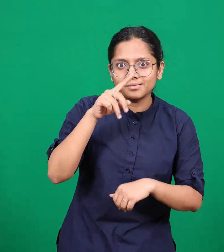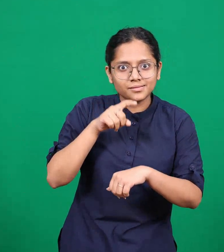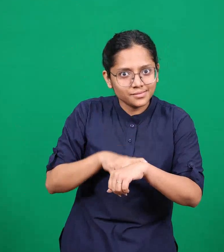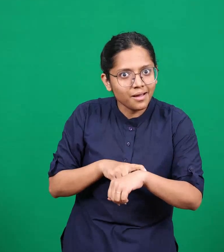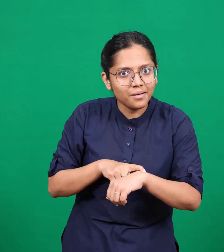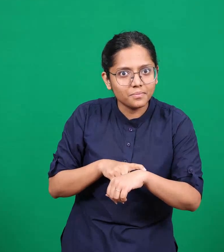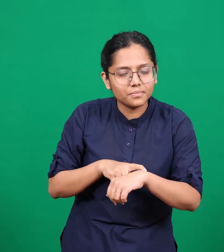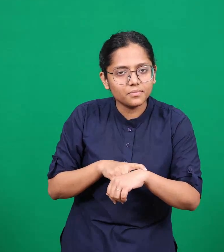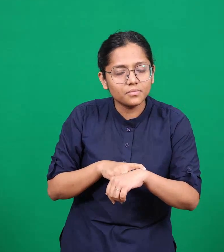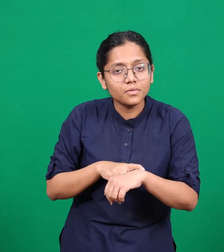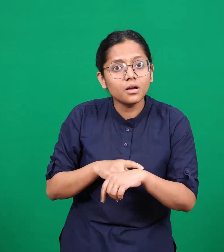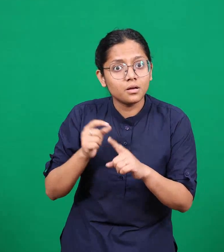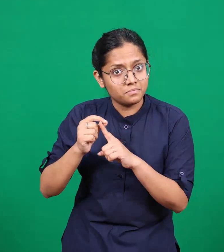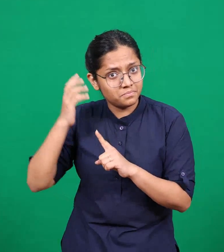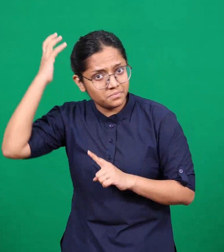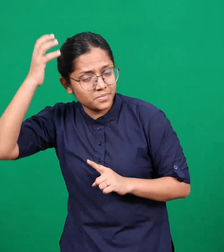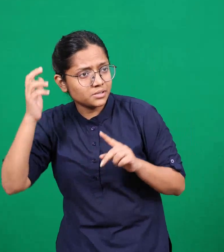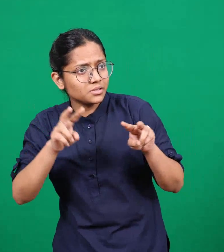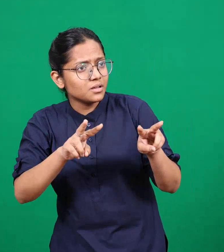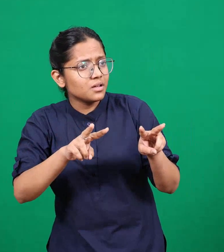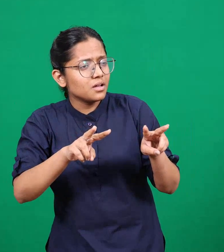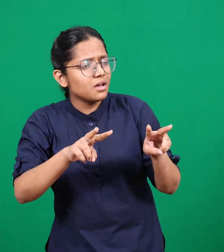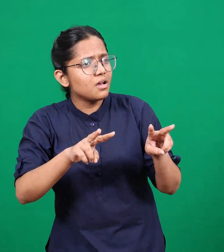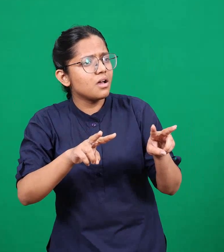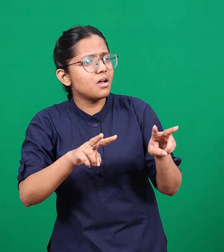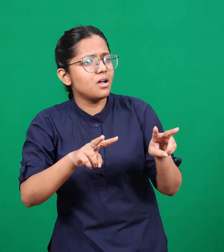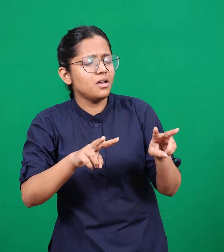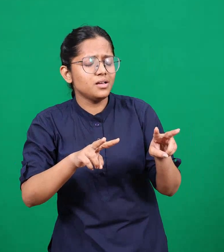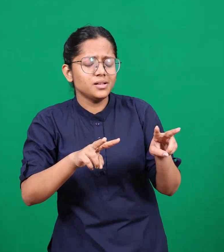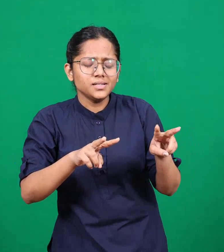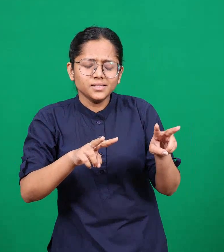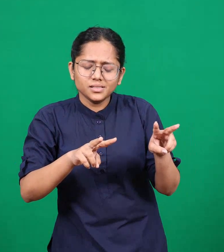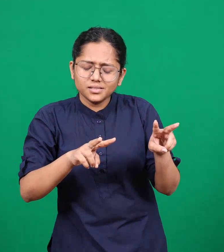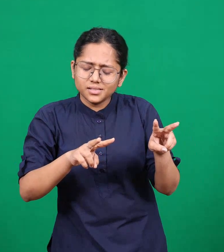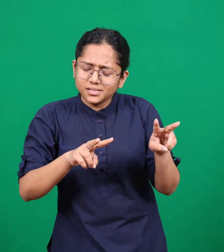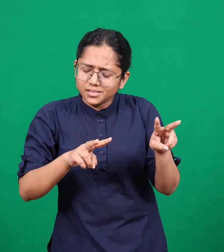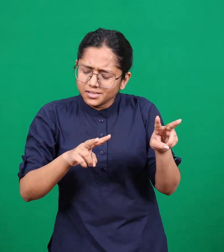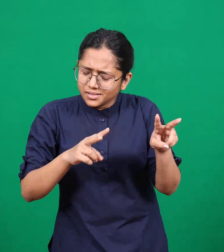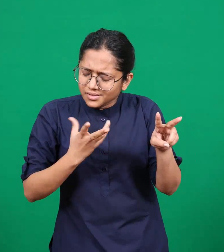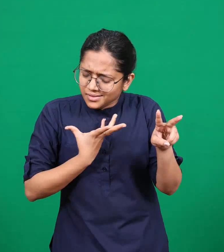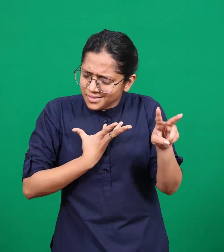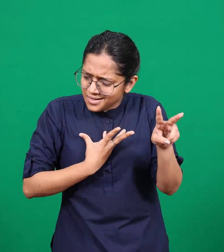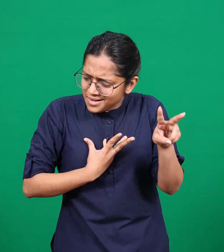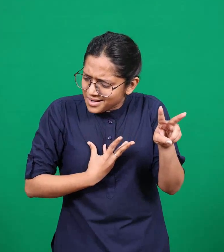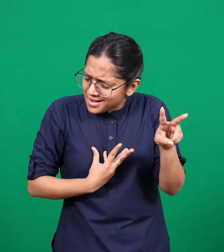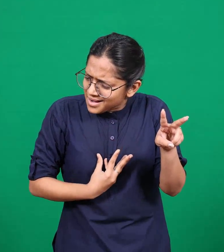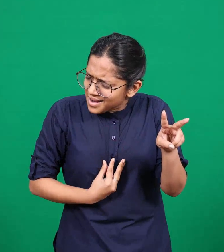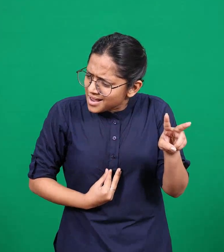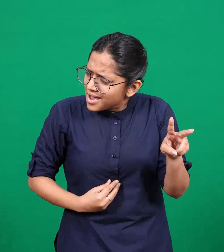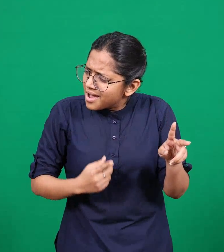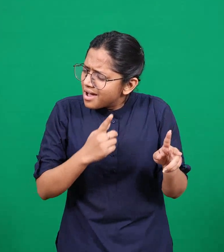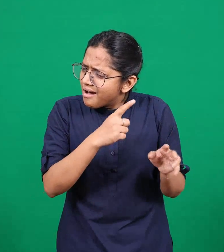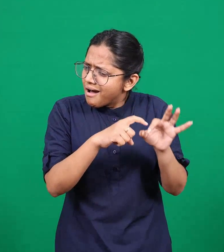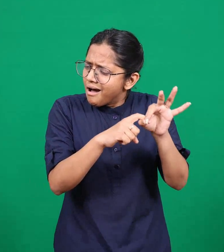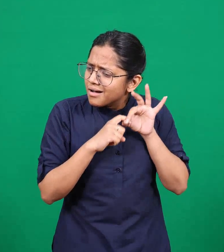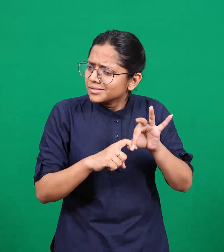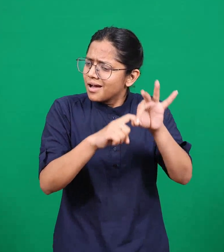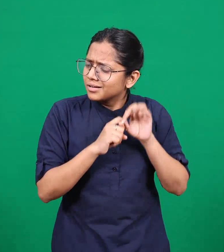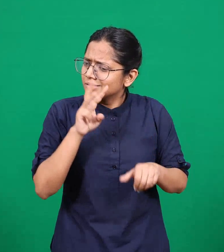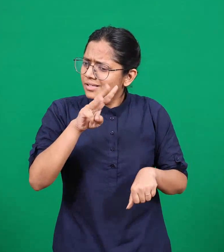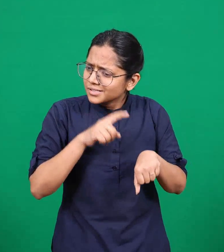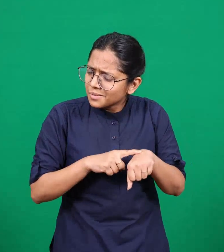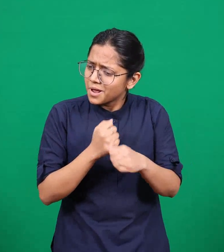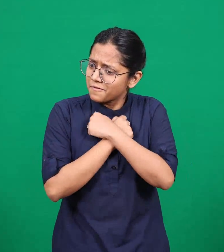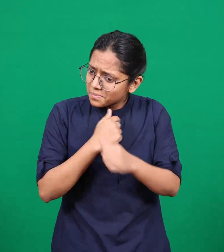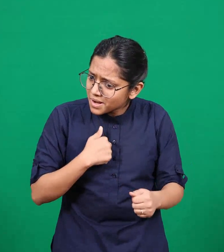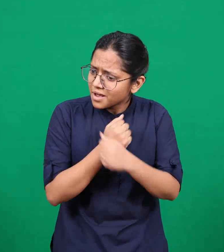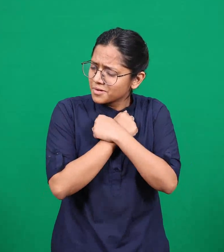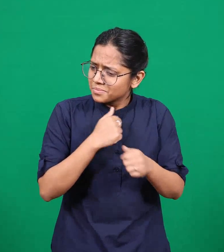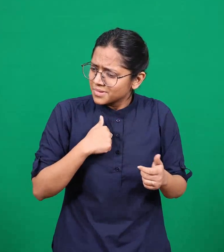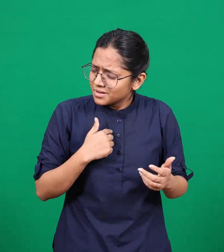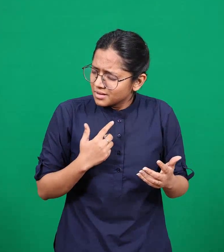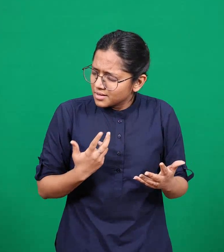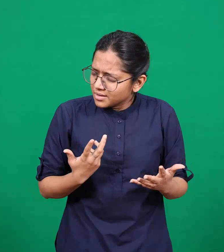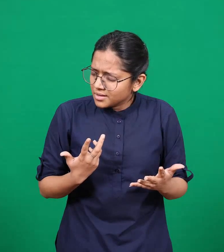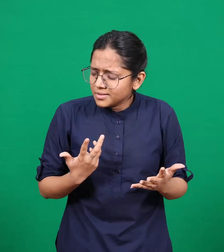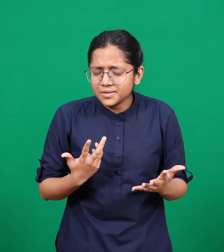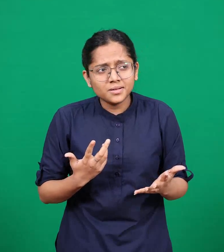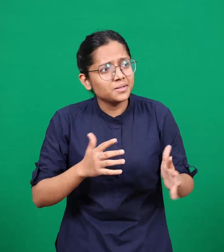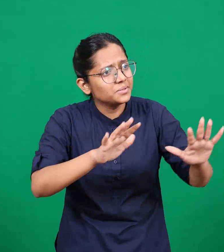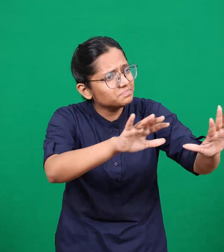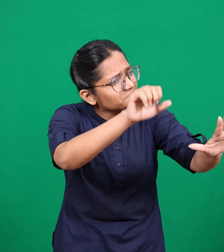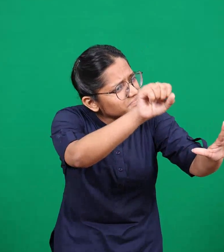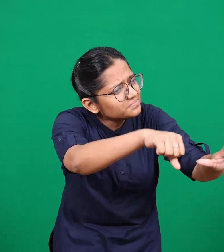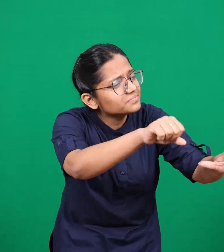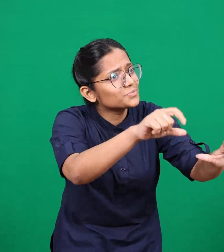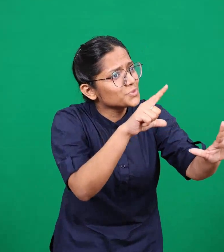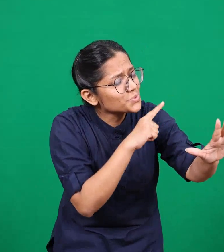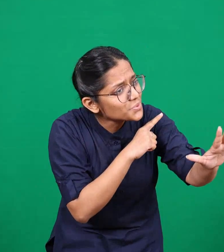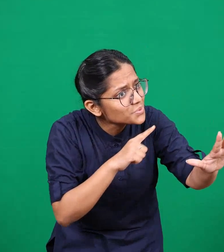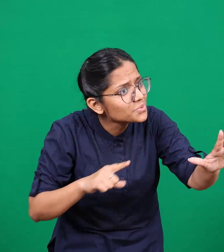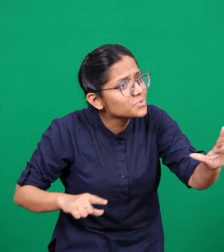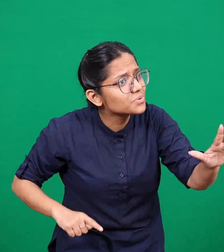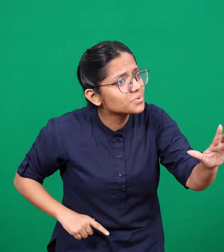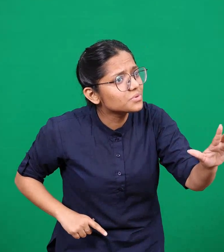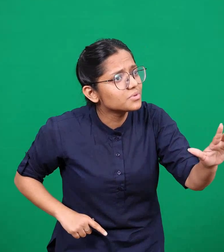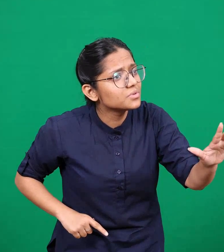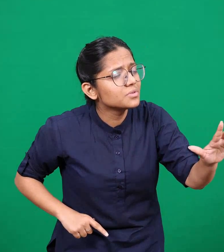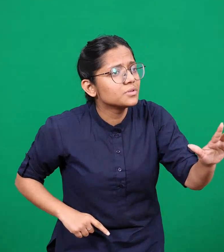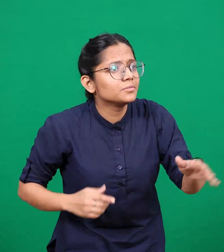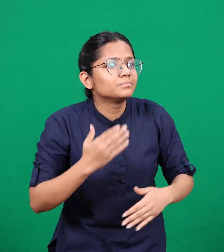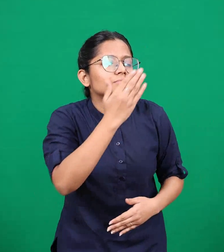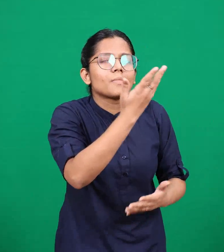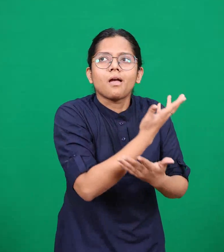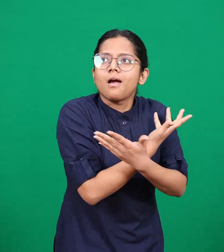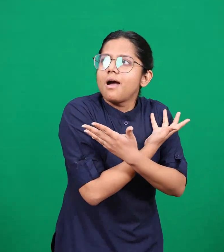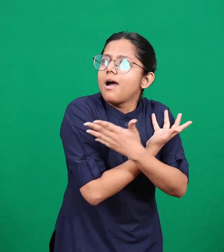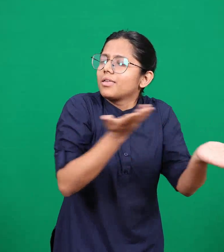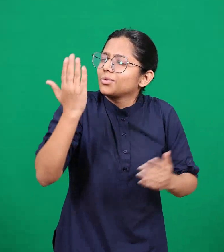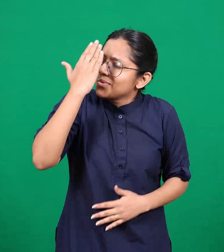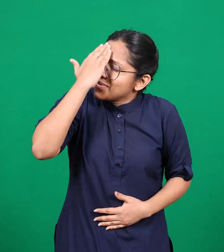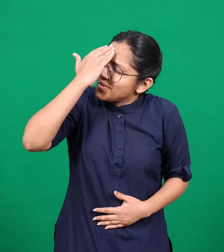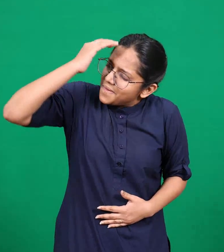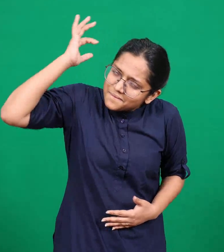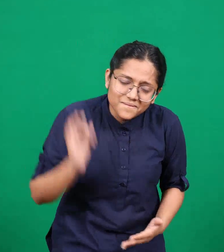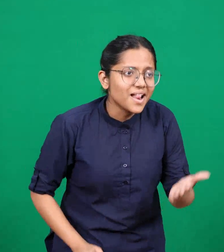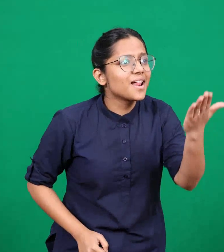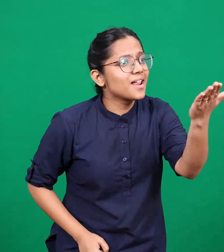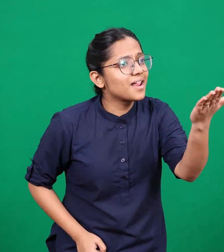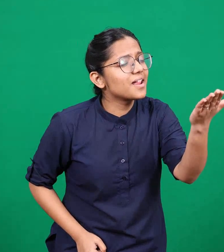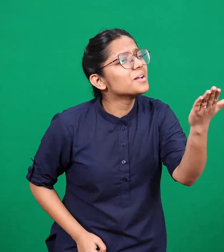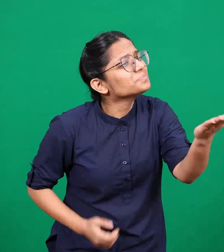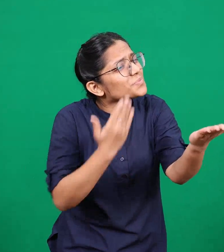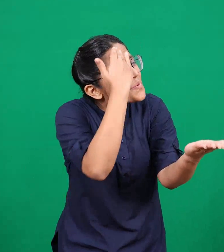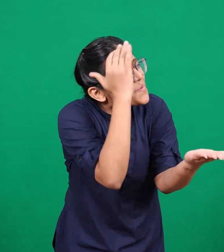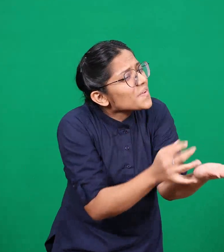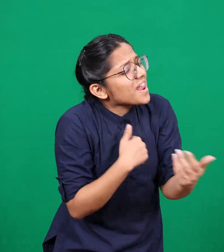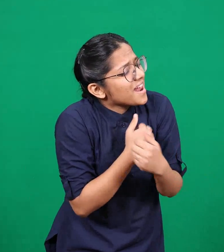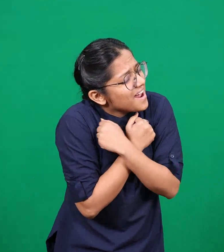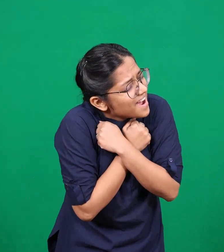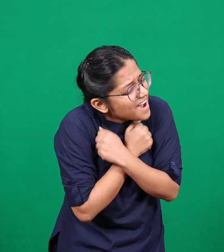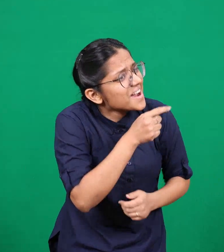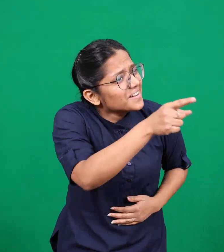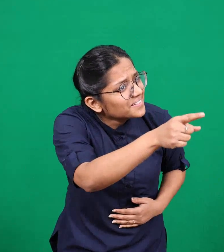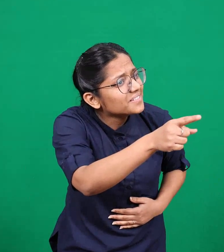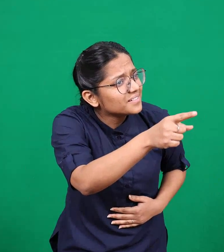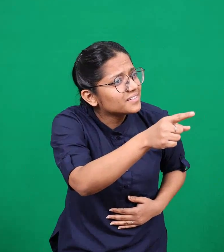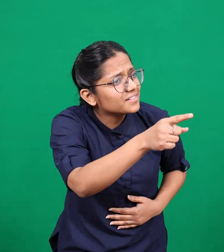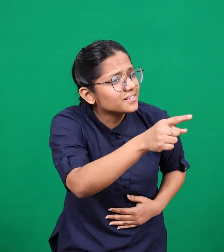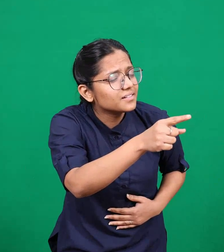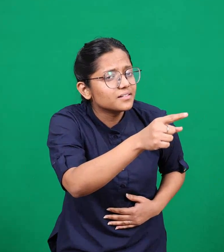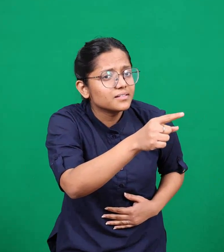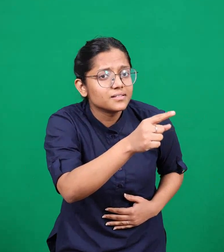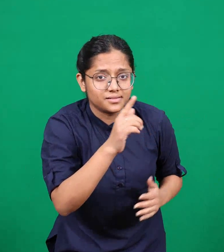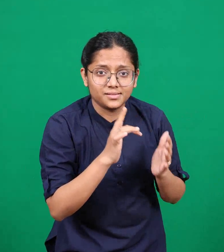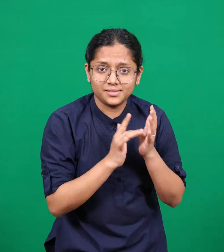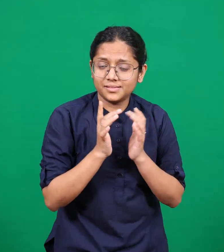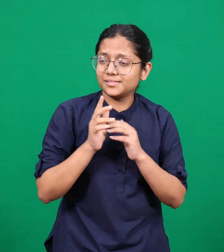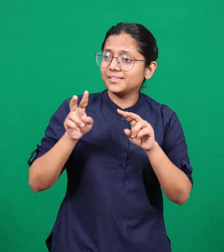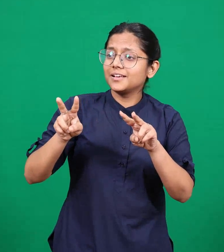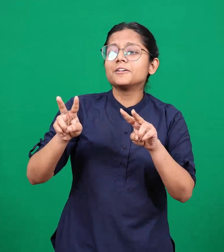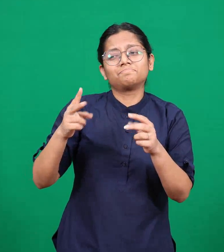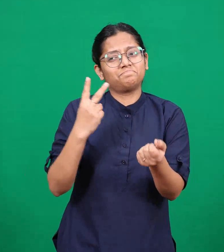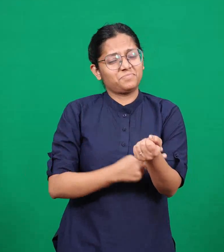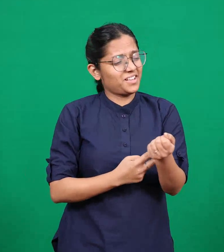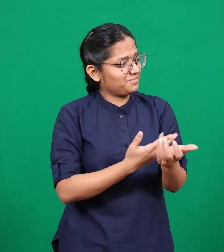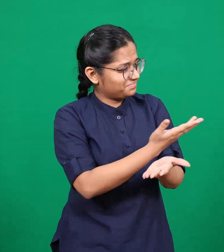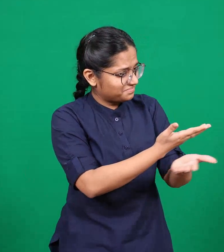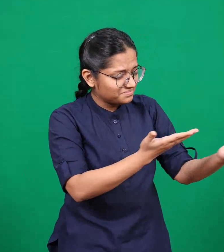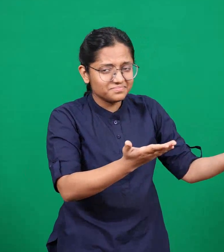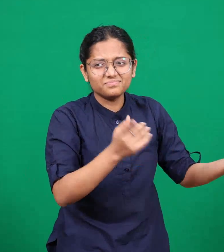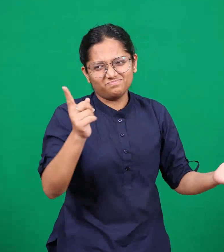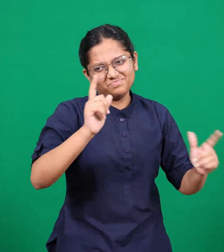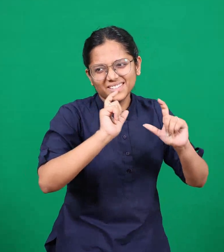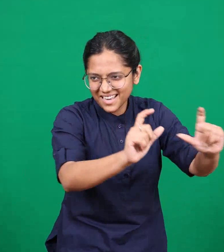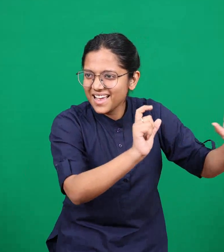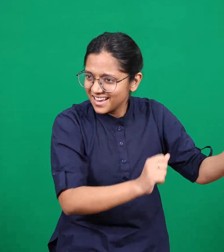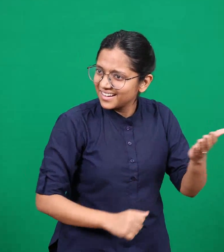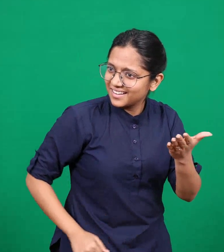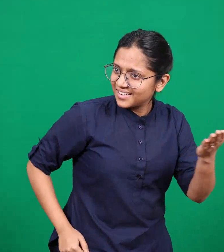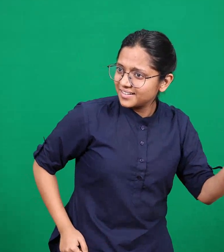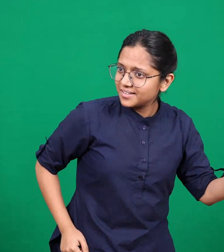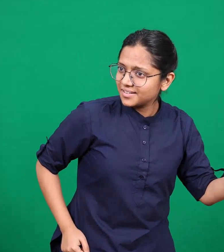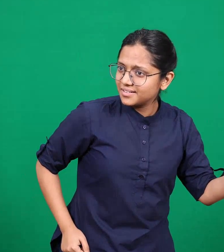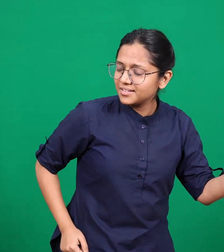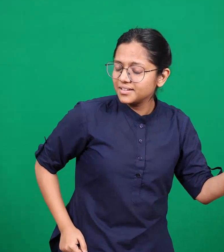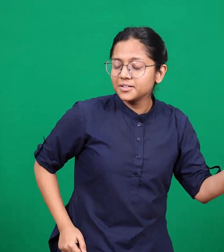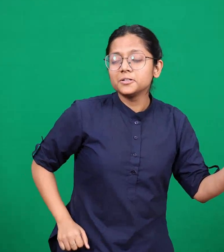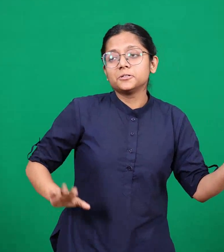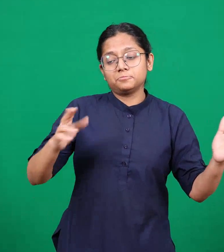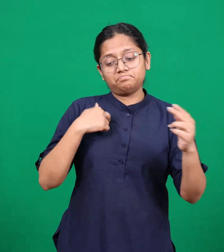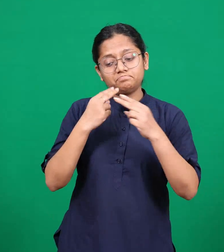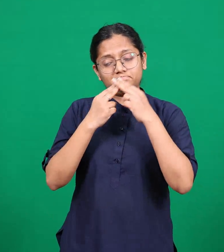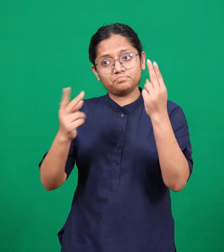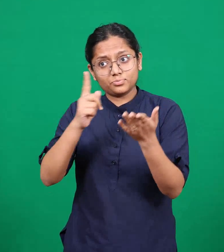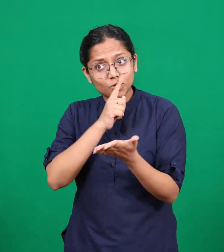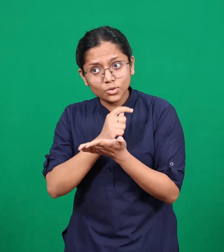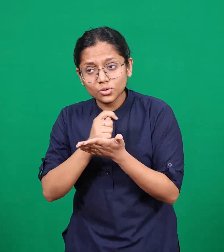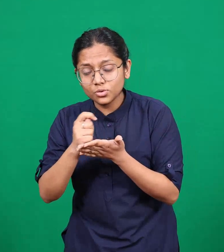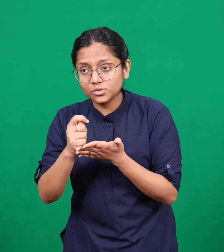Peter was deeply hurt that Jesus had asked him a third time, "Do you love Me?" "Lord, You know all things," he replied. " You know I love You."